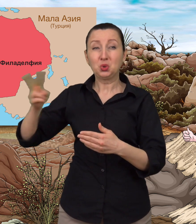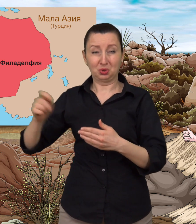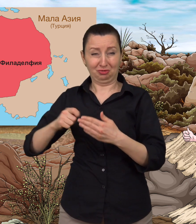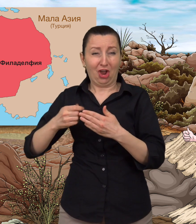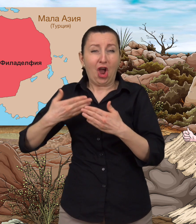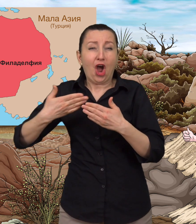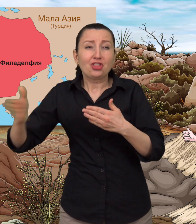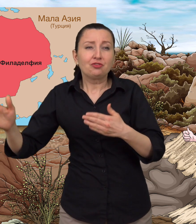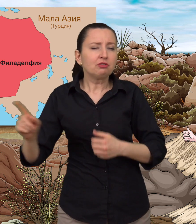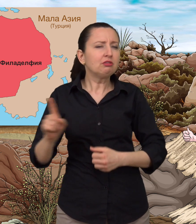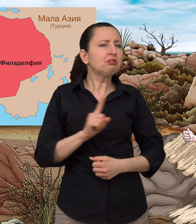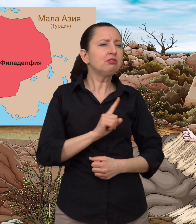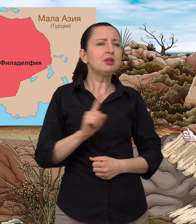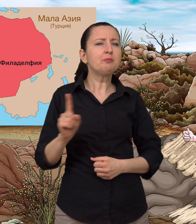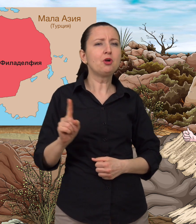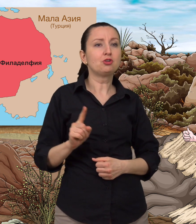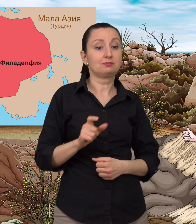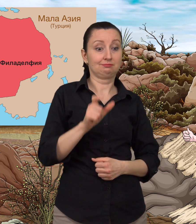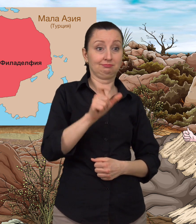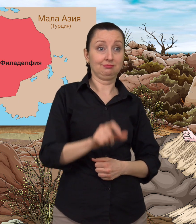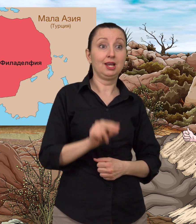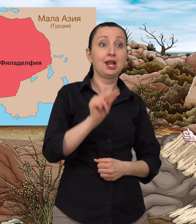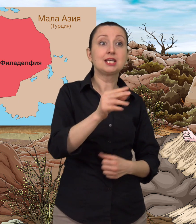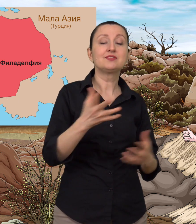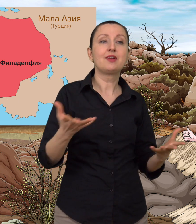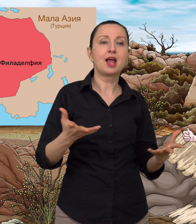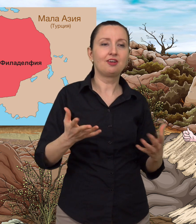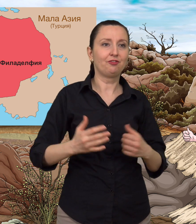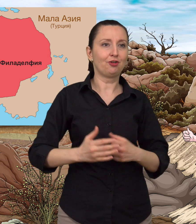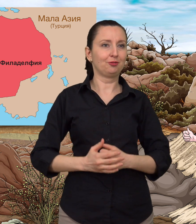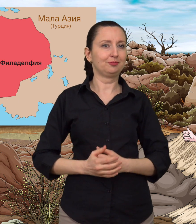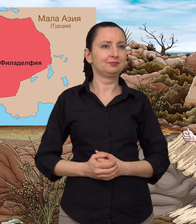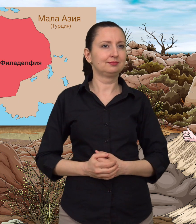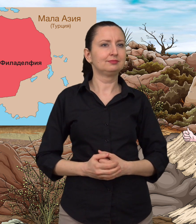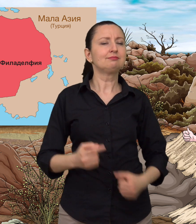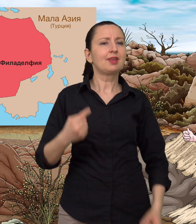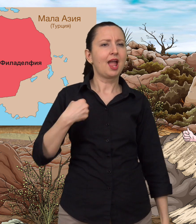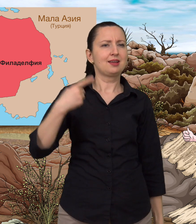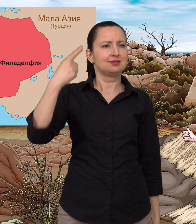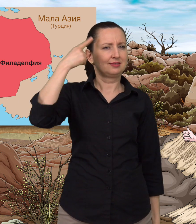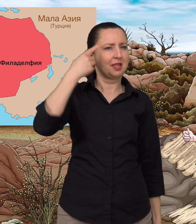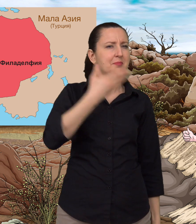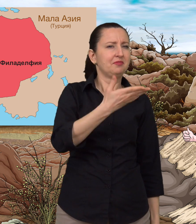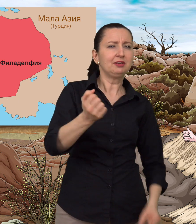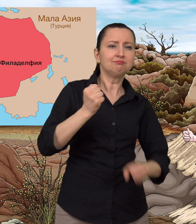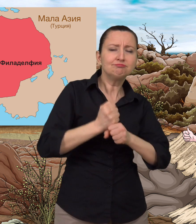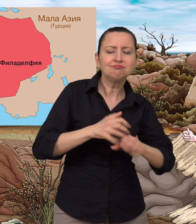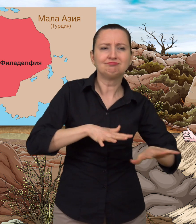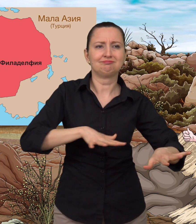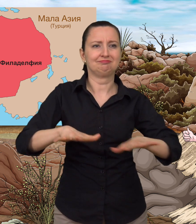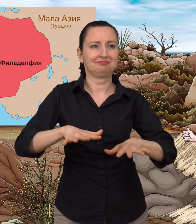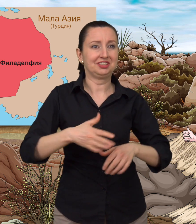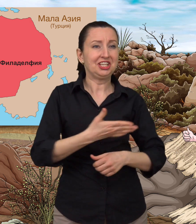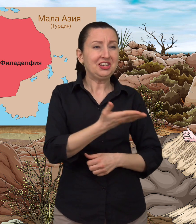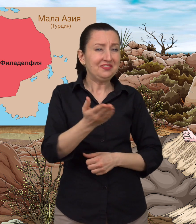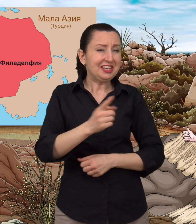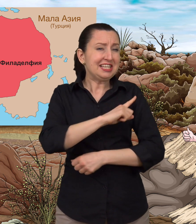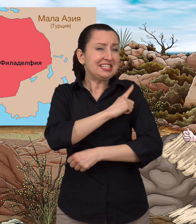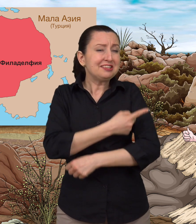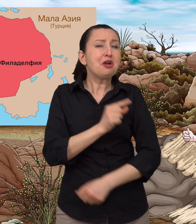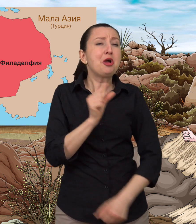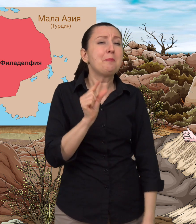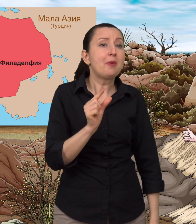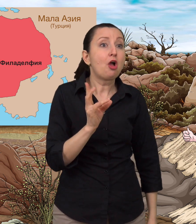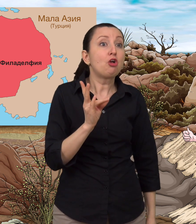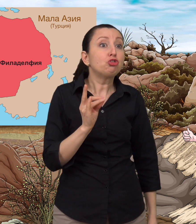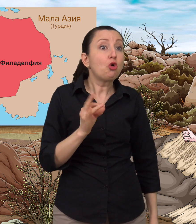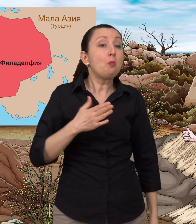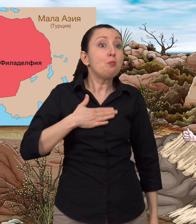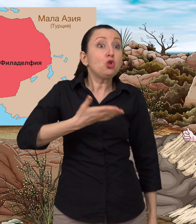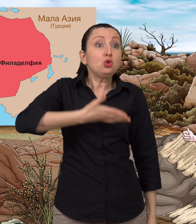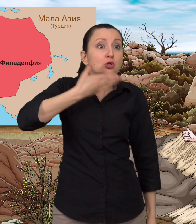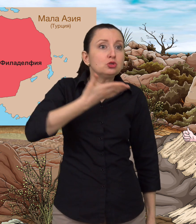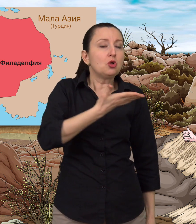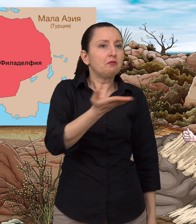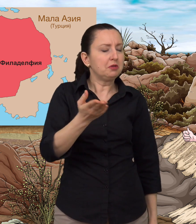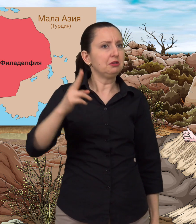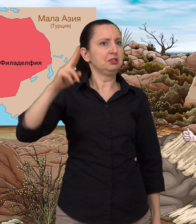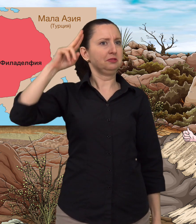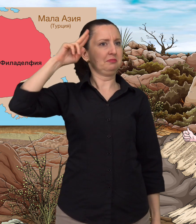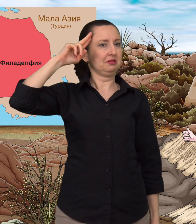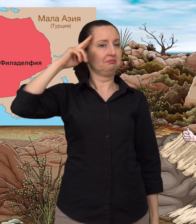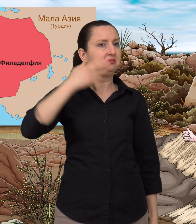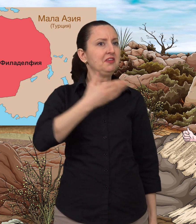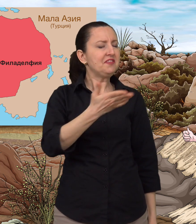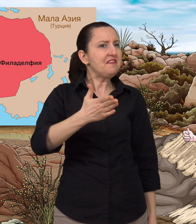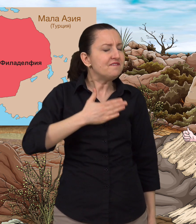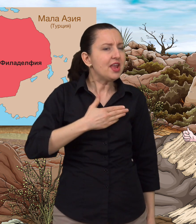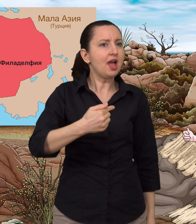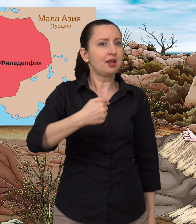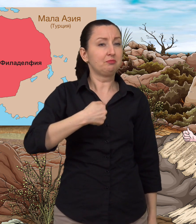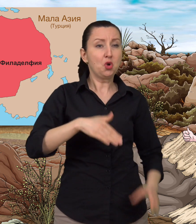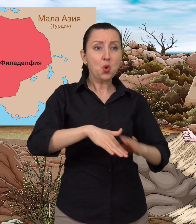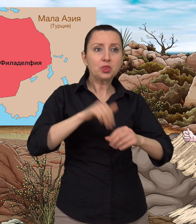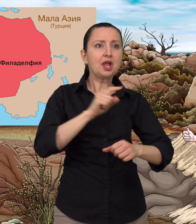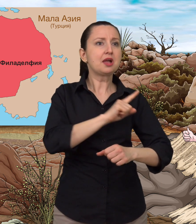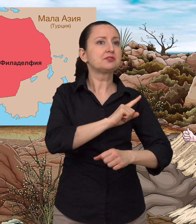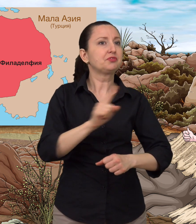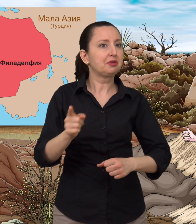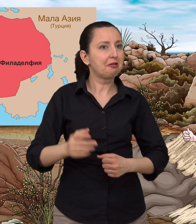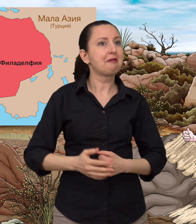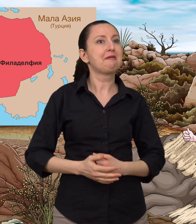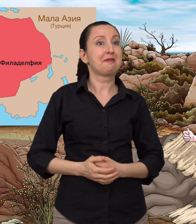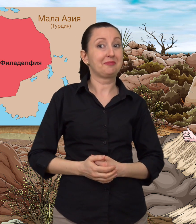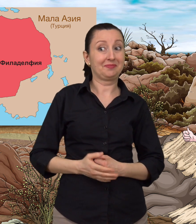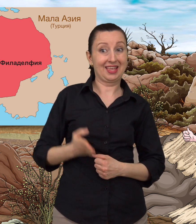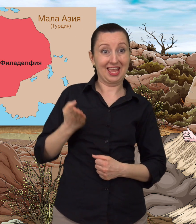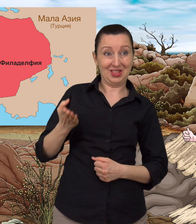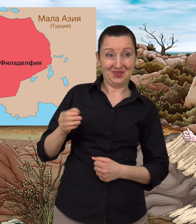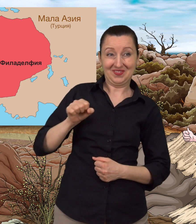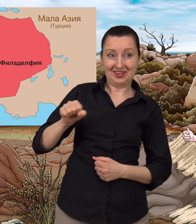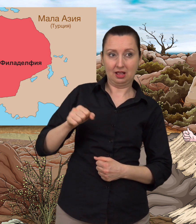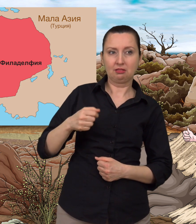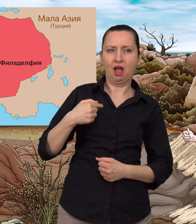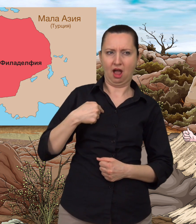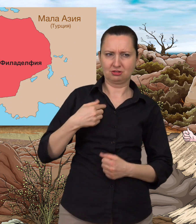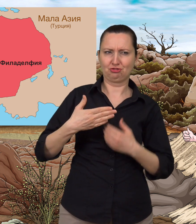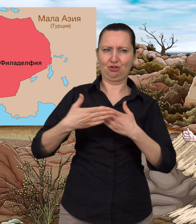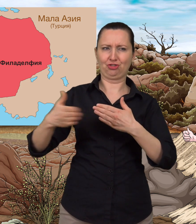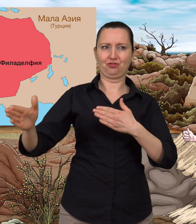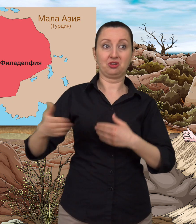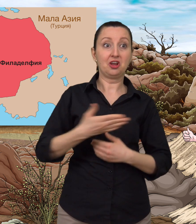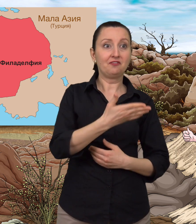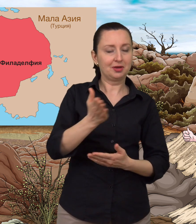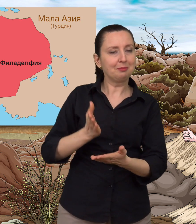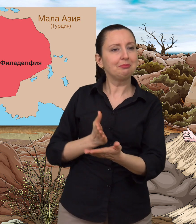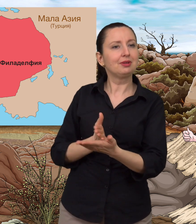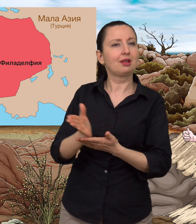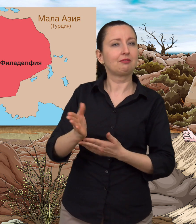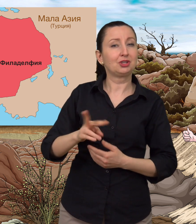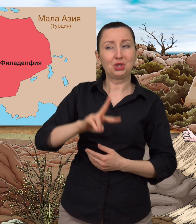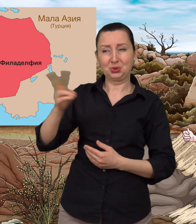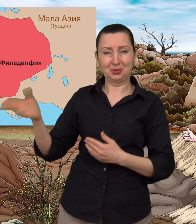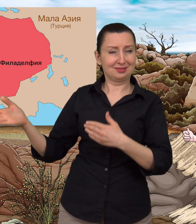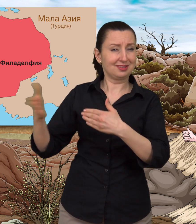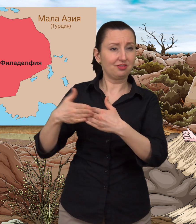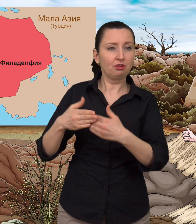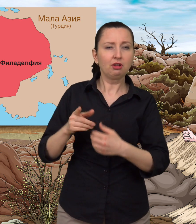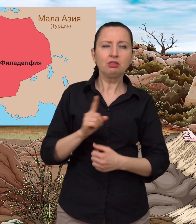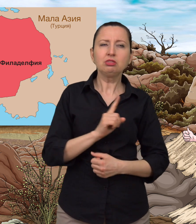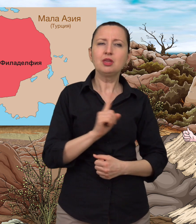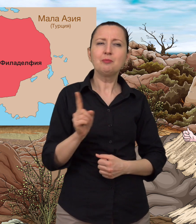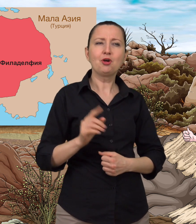For you have only a little strength, yet you have kept My word and have not denied My name.